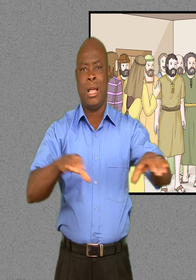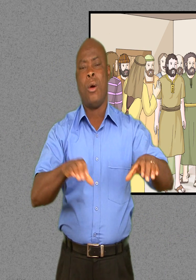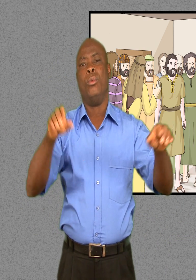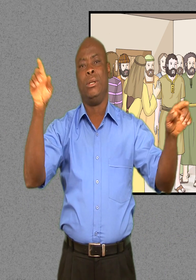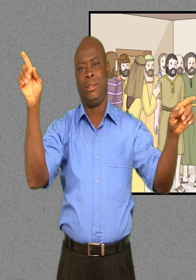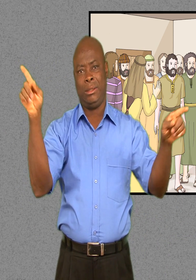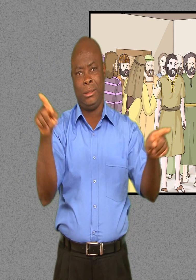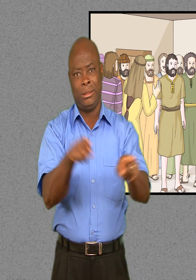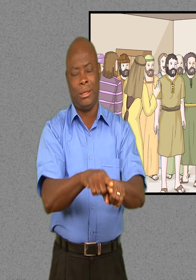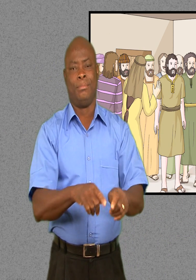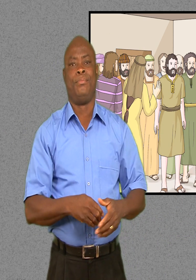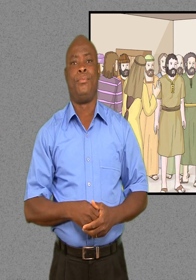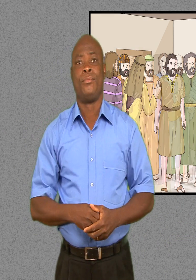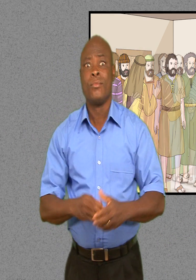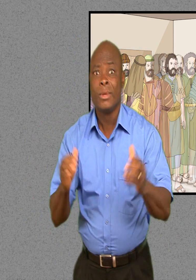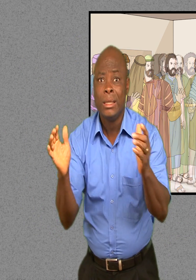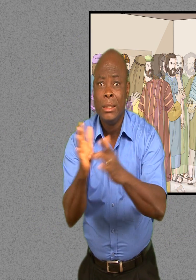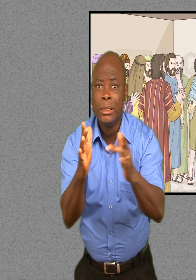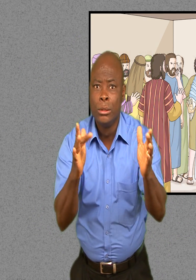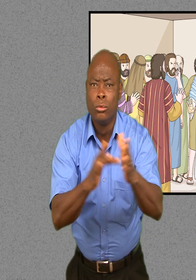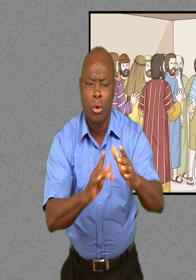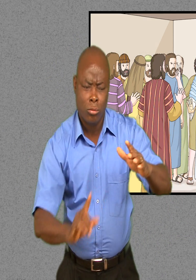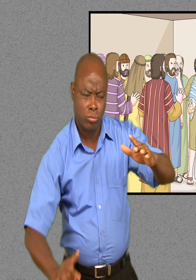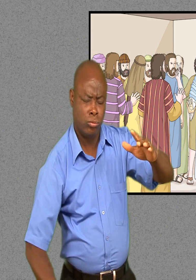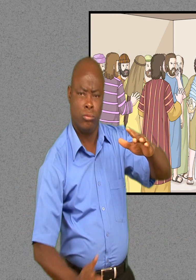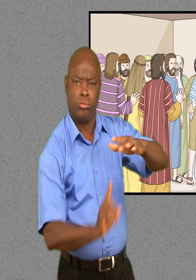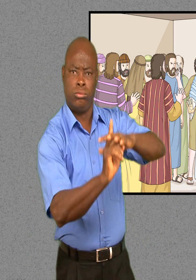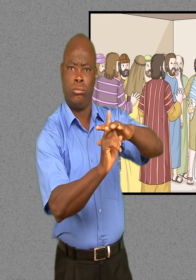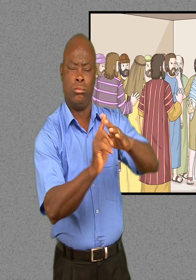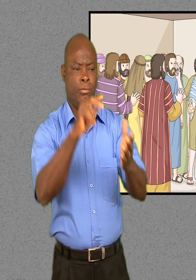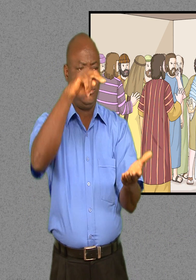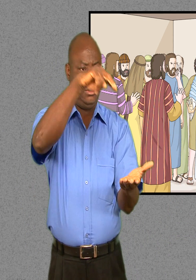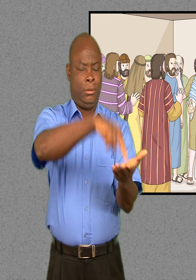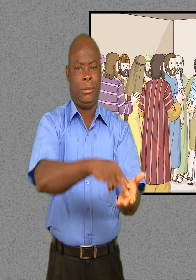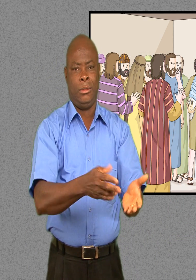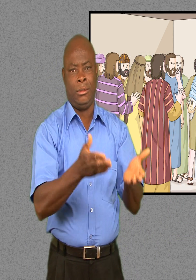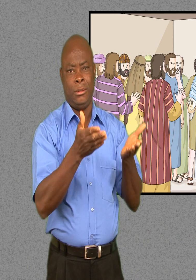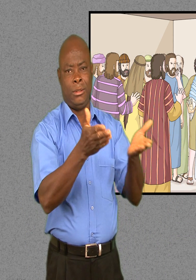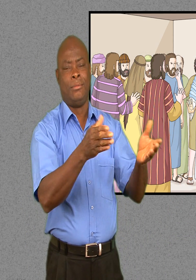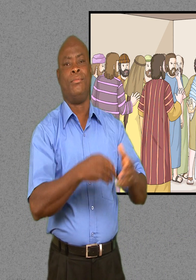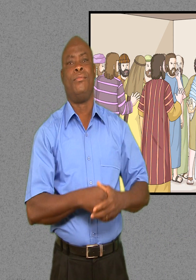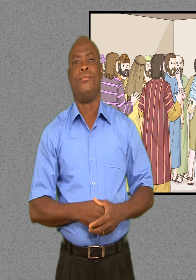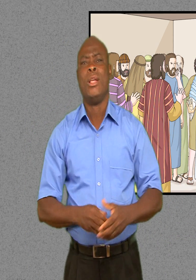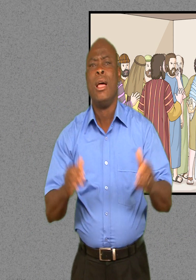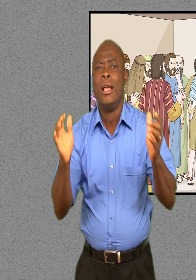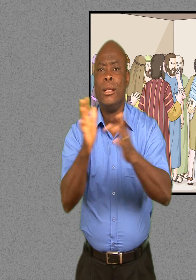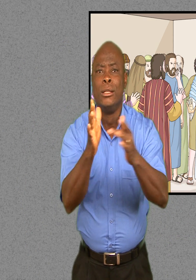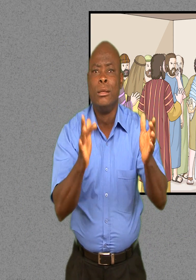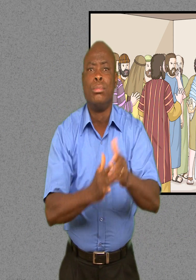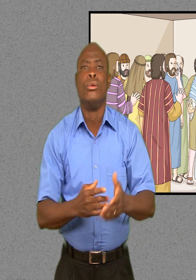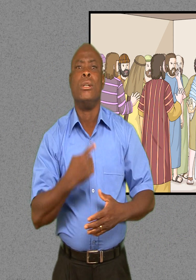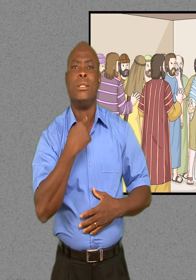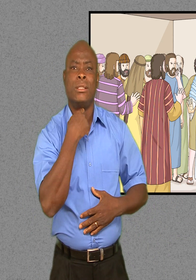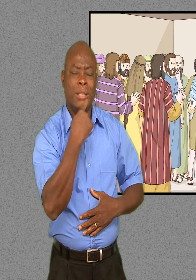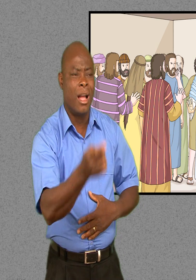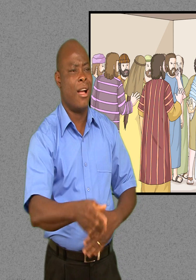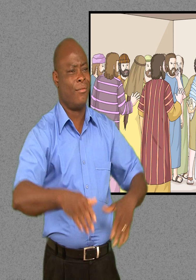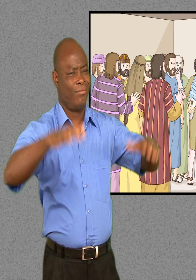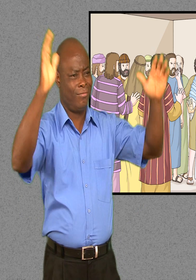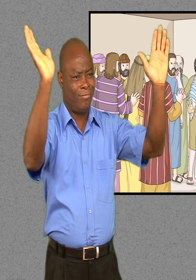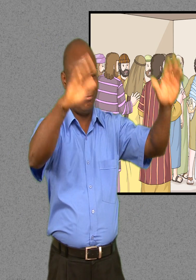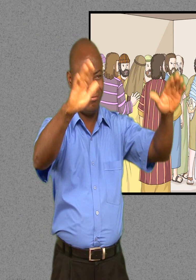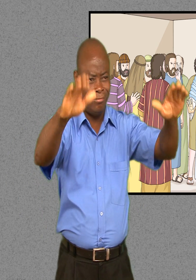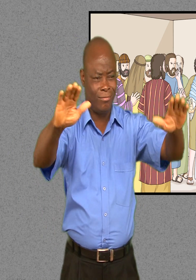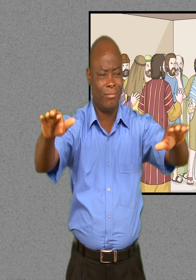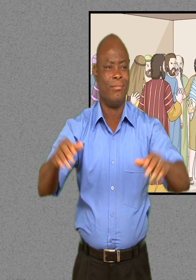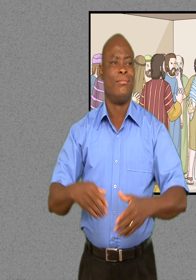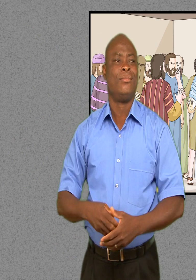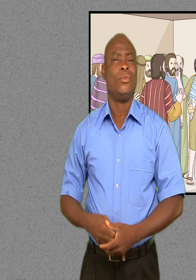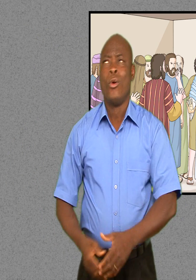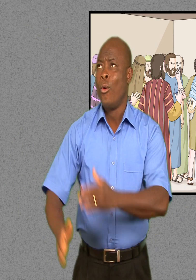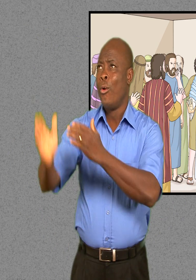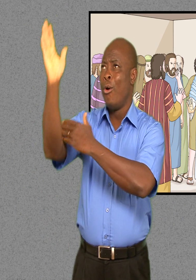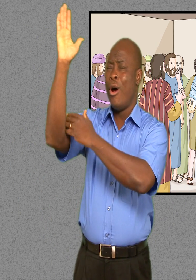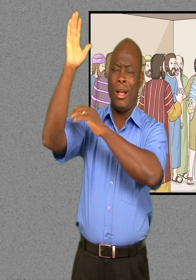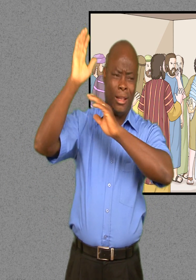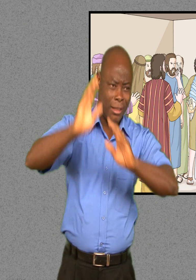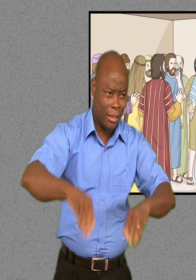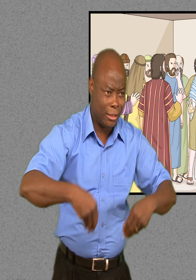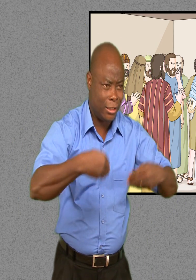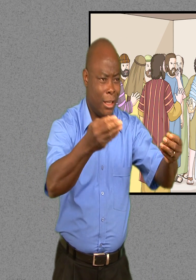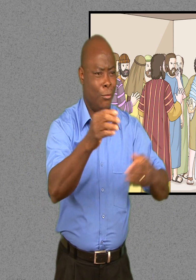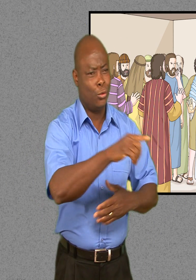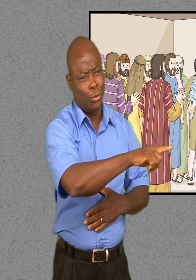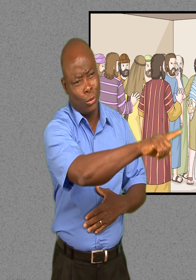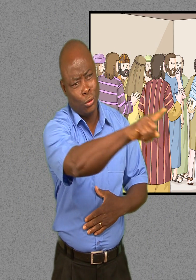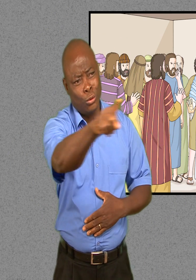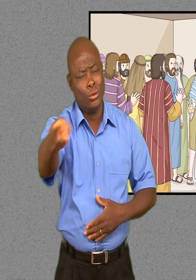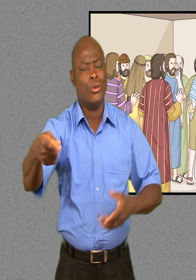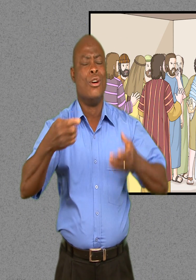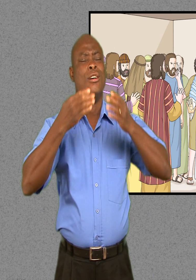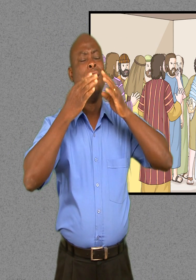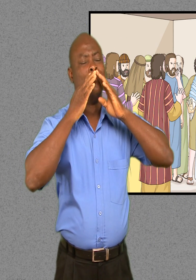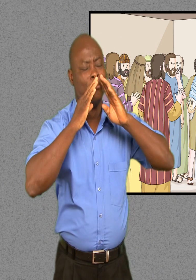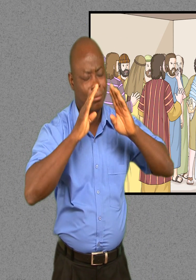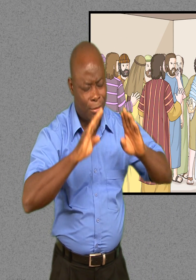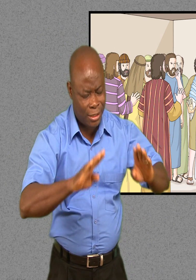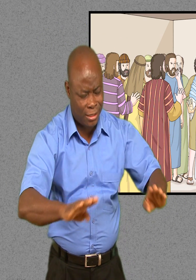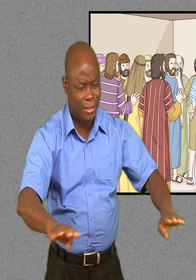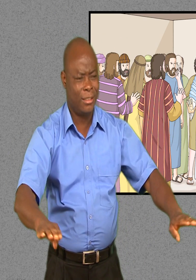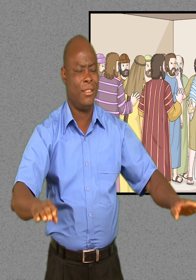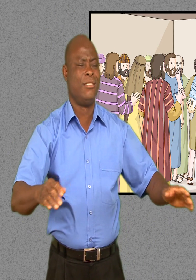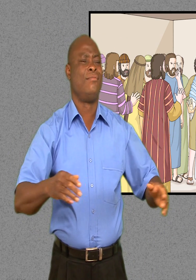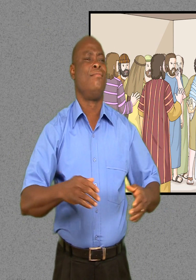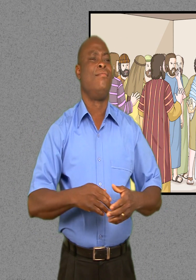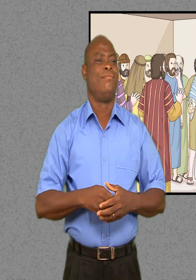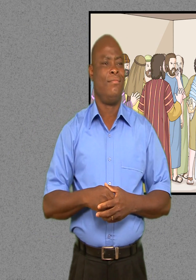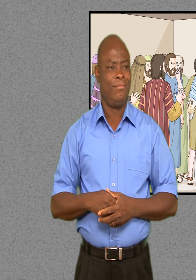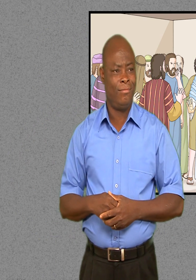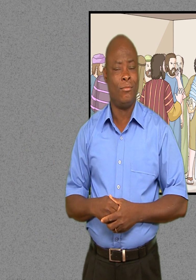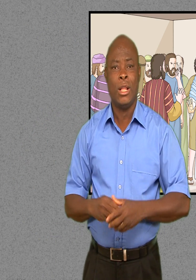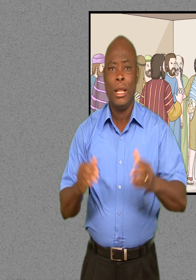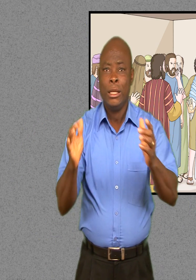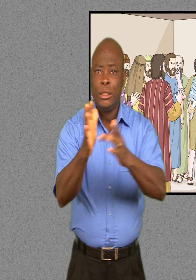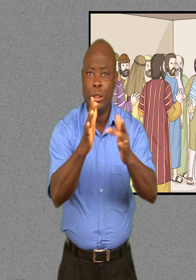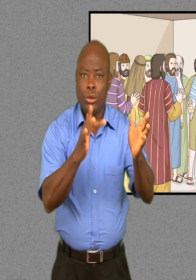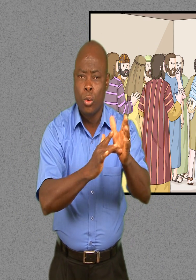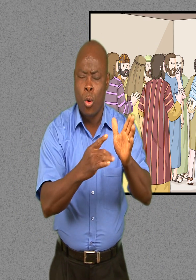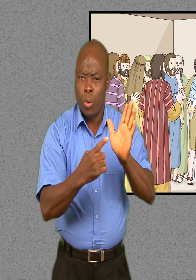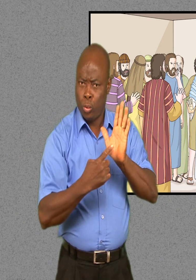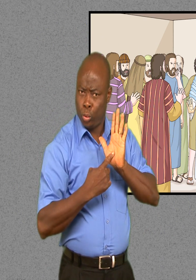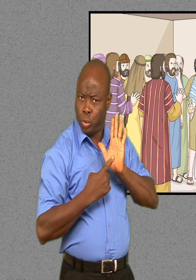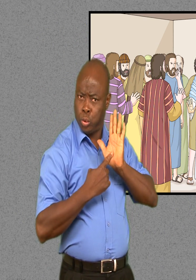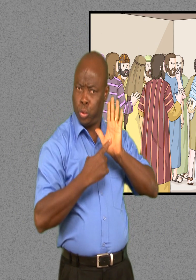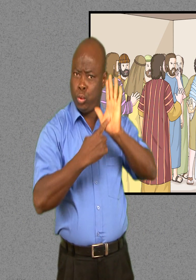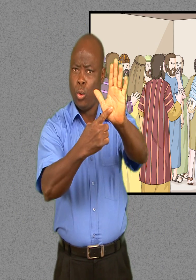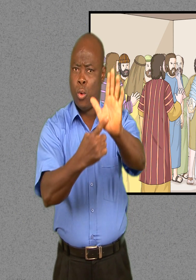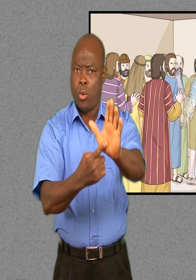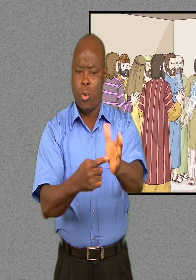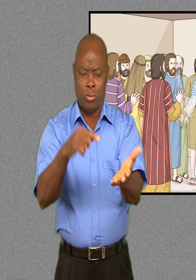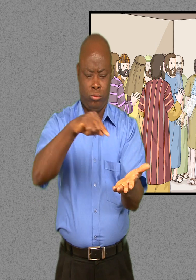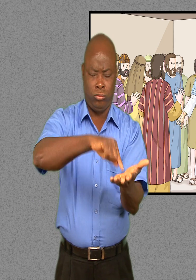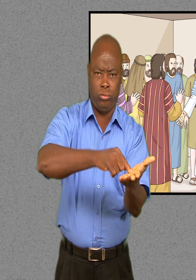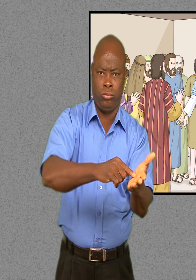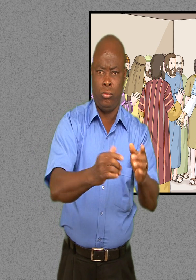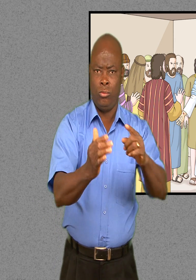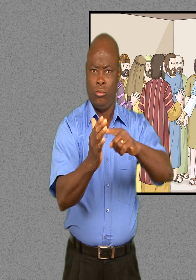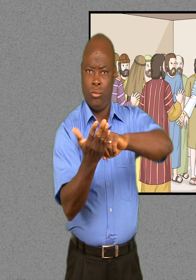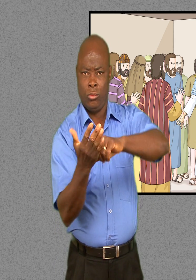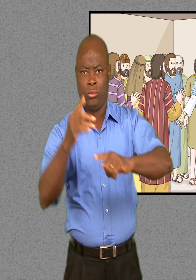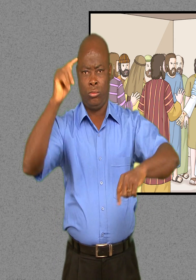Jesus came and stood among them and said, “Peace be with you.”